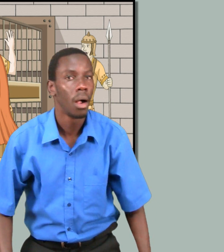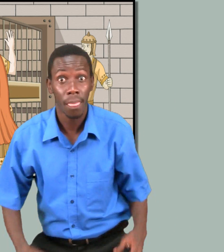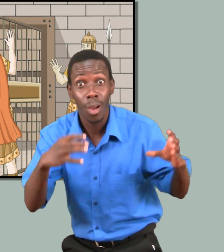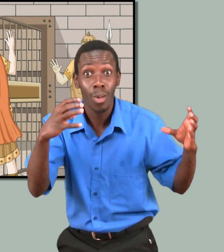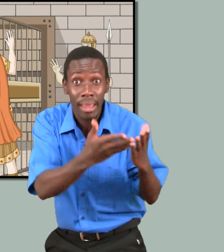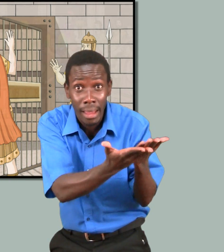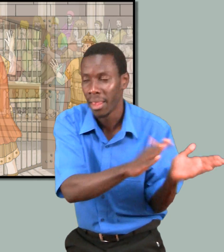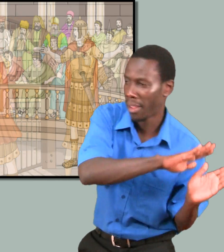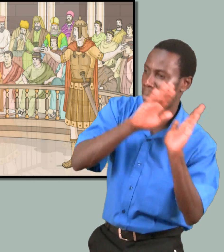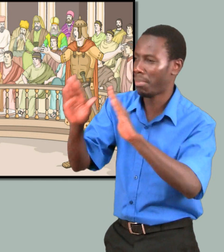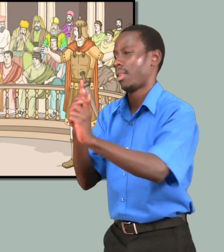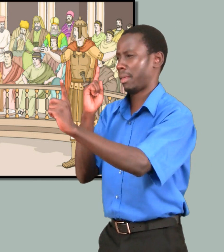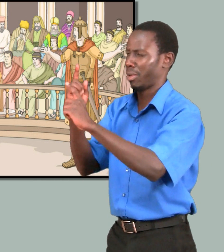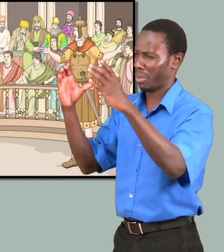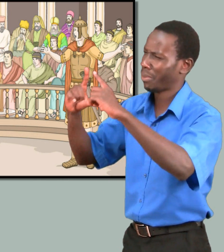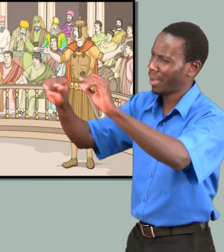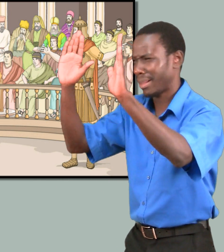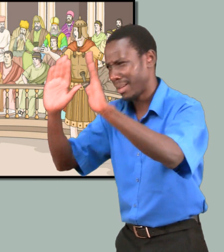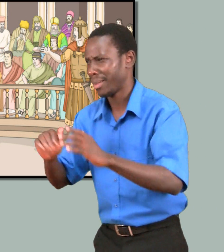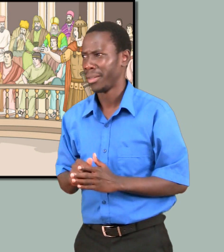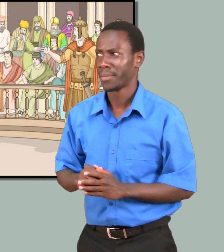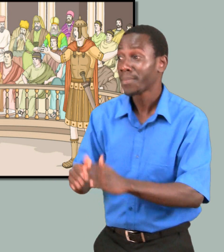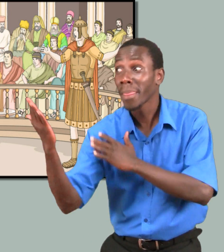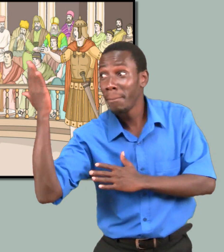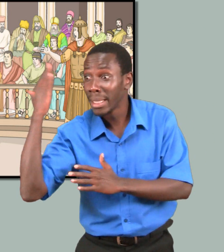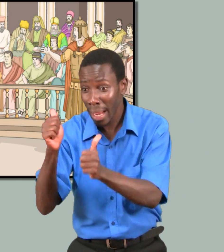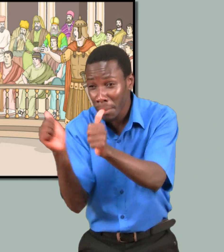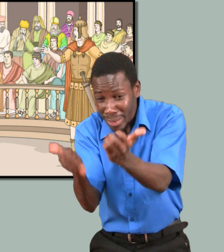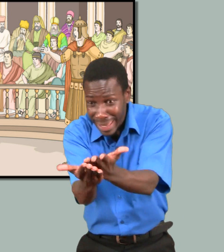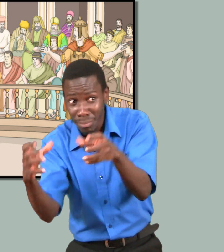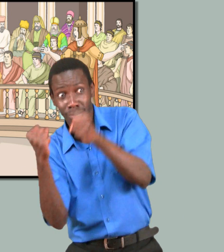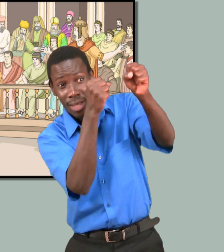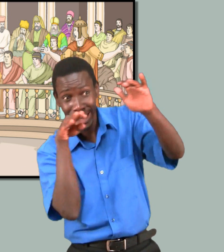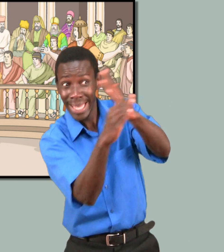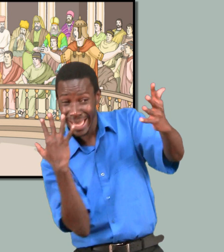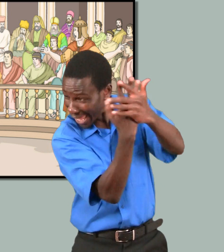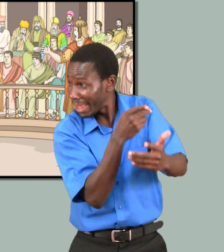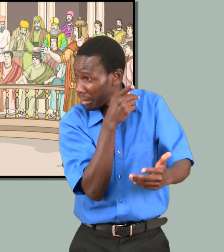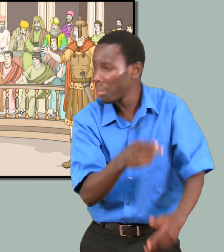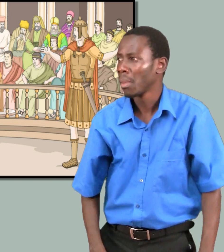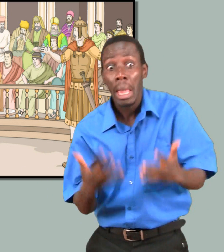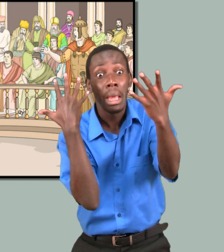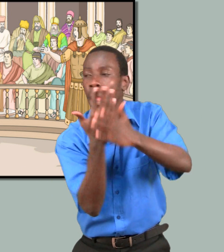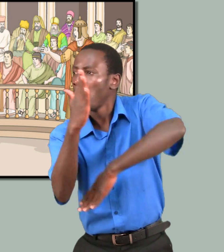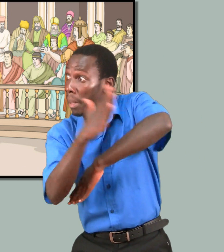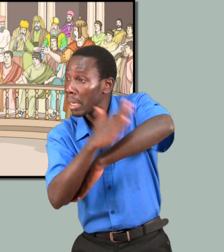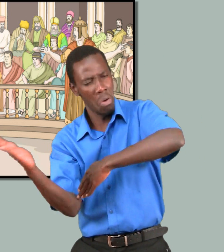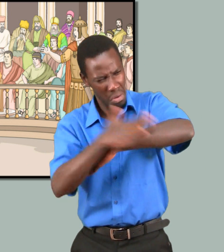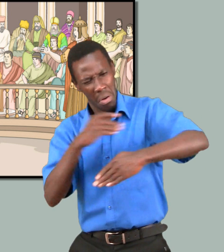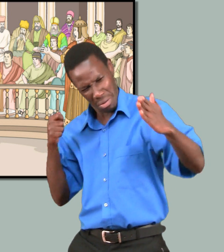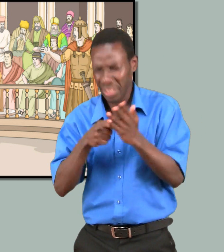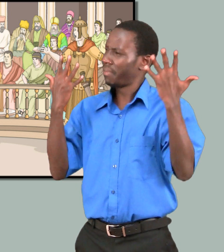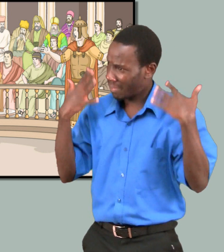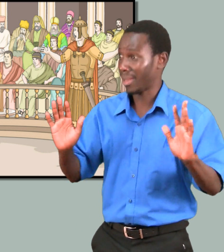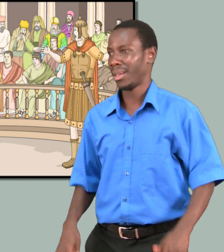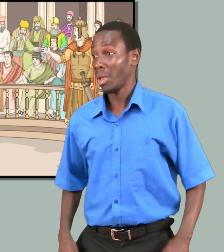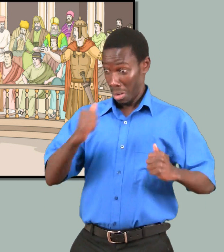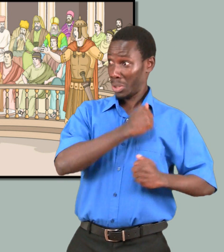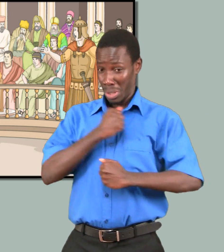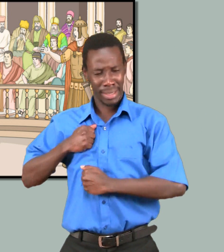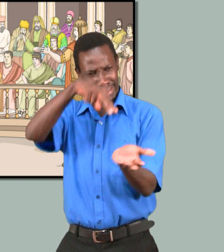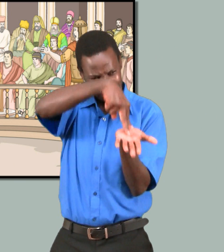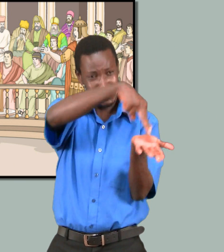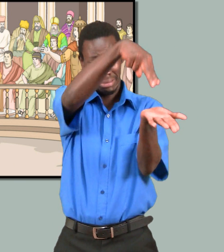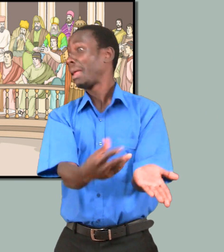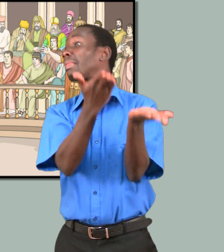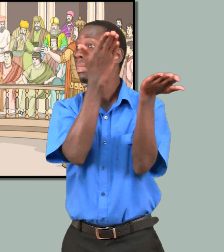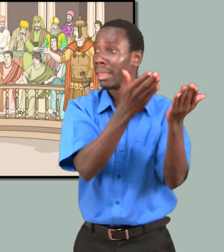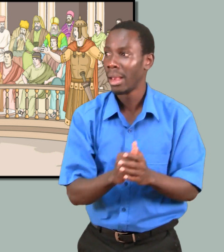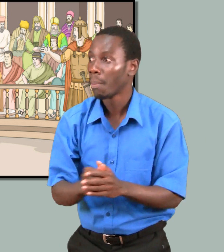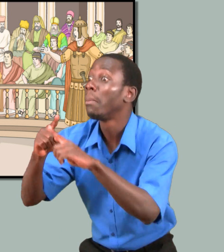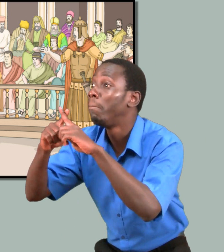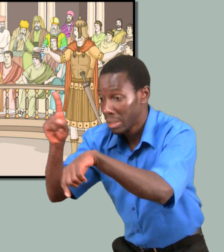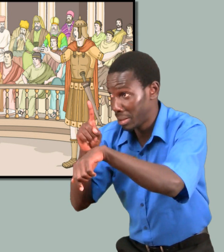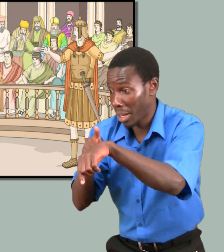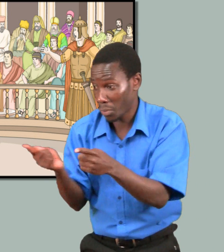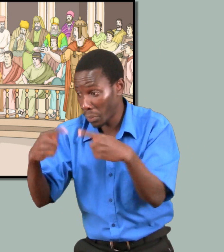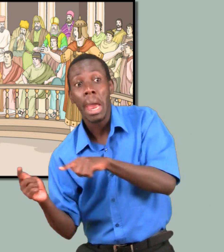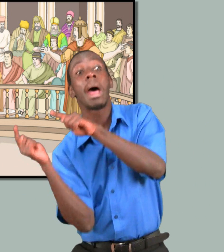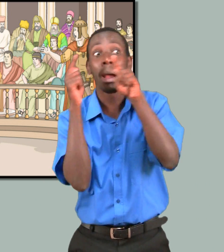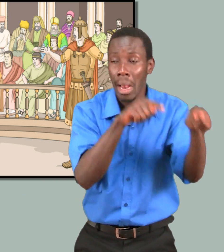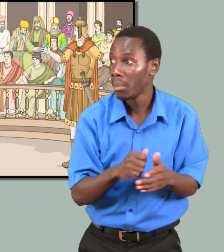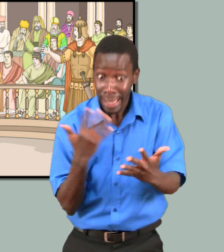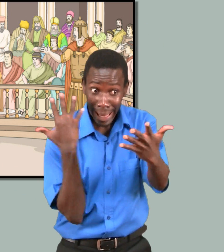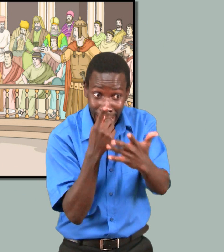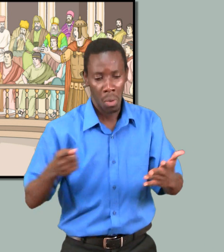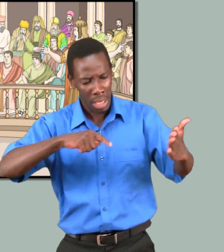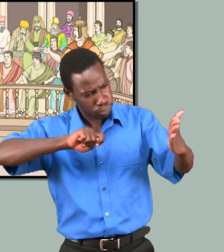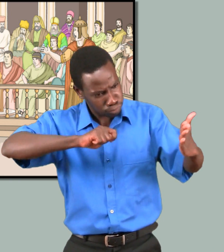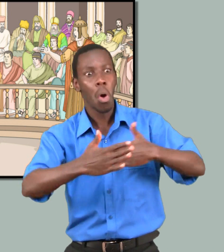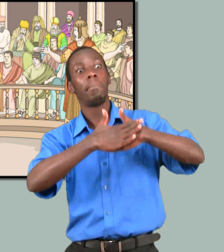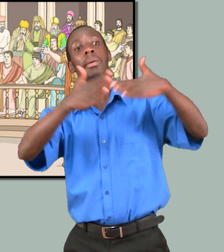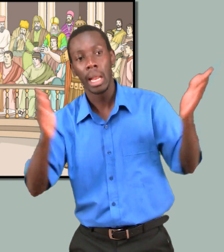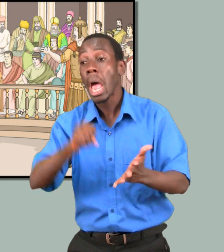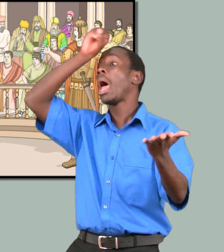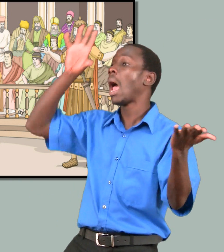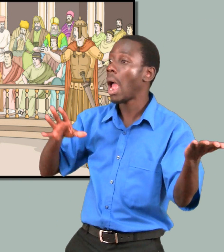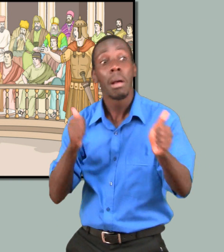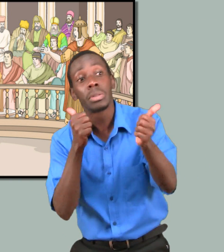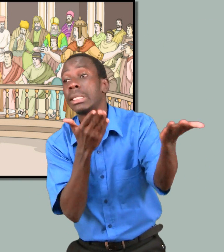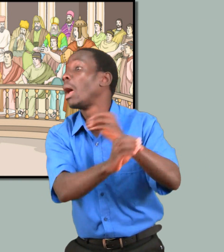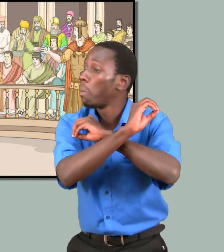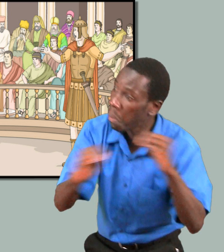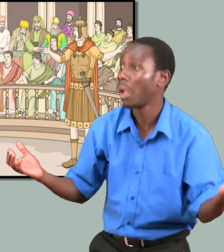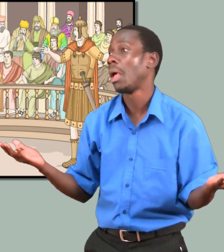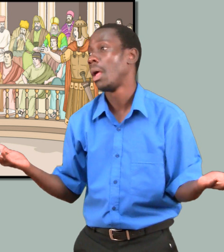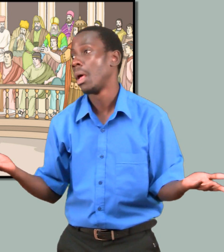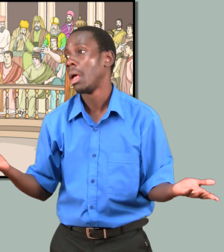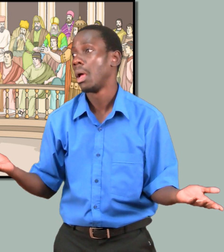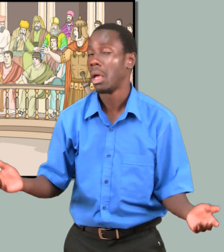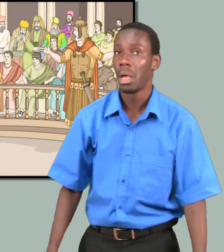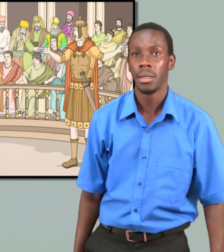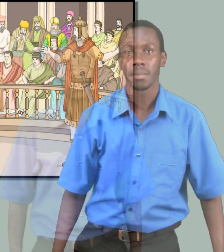So they returned with the report: “We found the jail securely locked, with the guards posted at the doors;